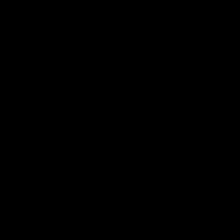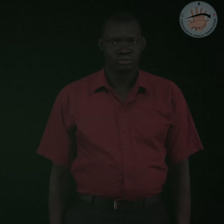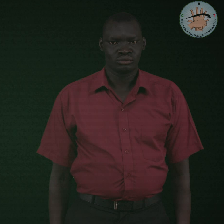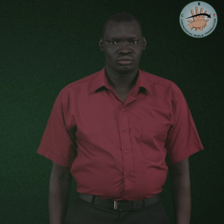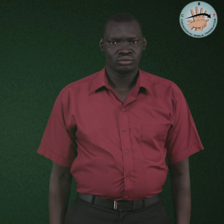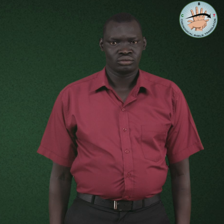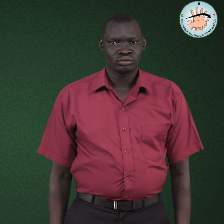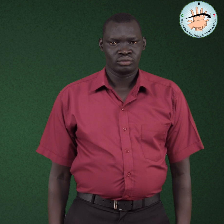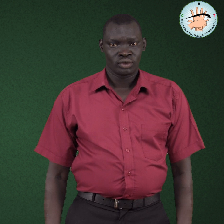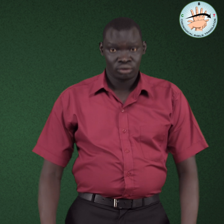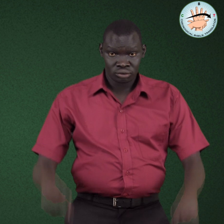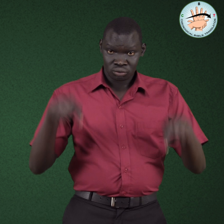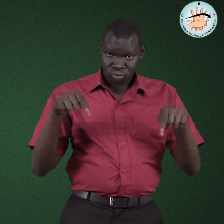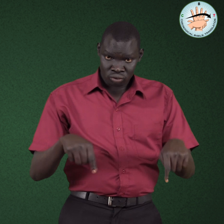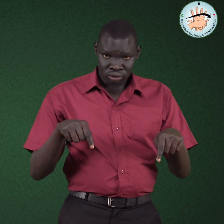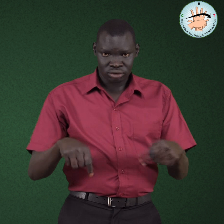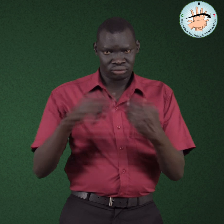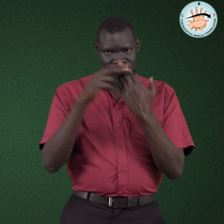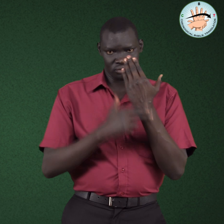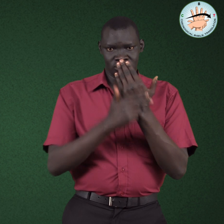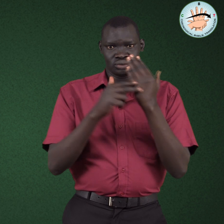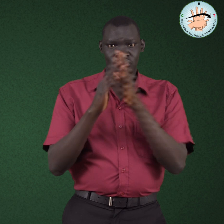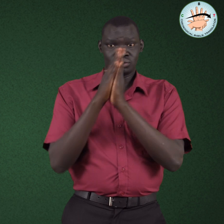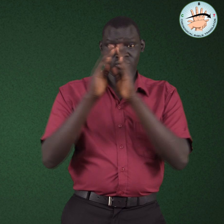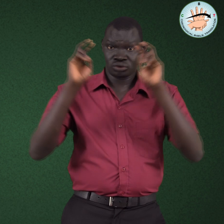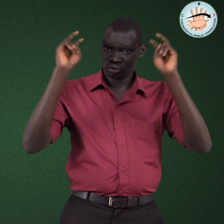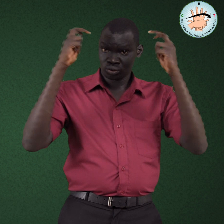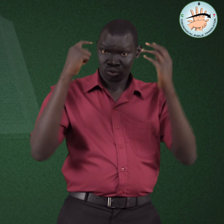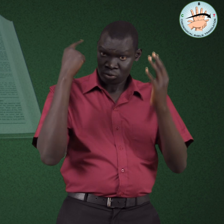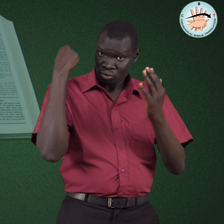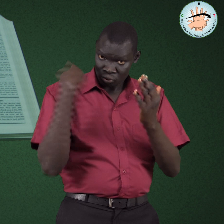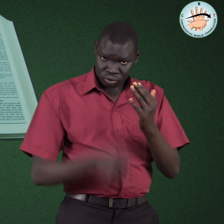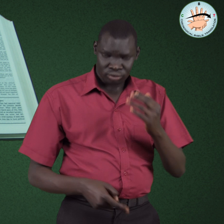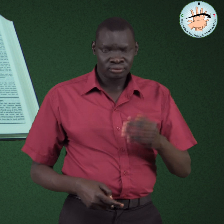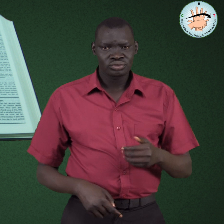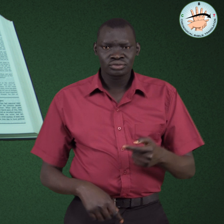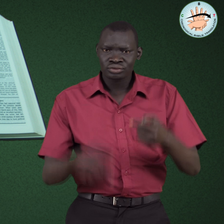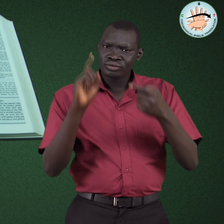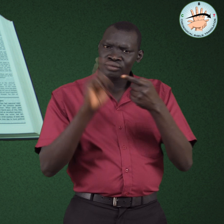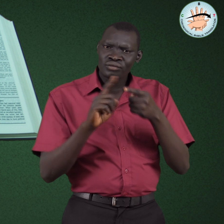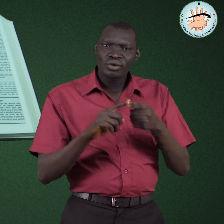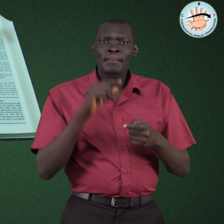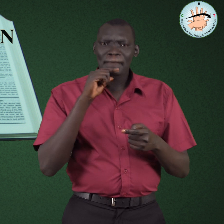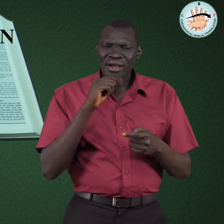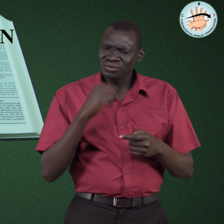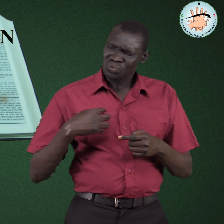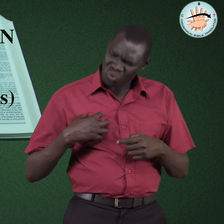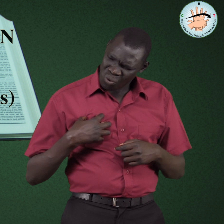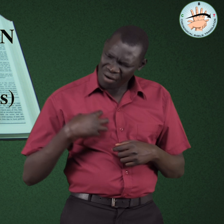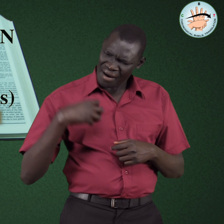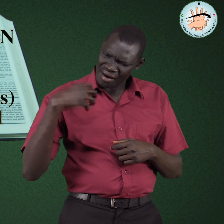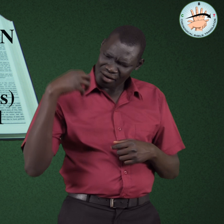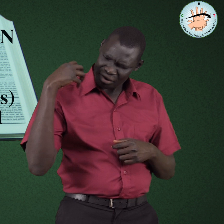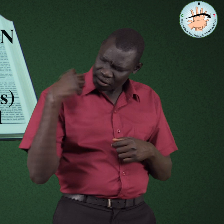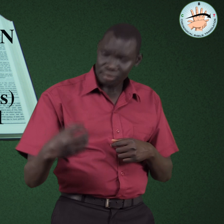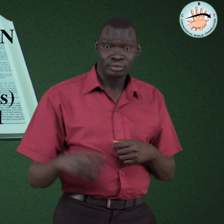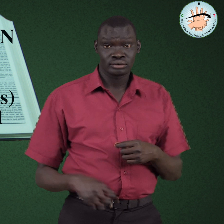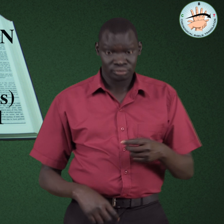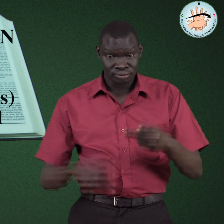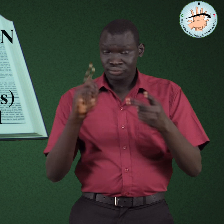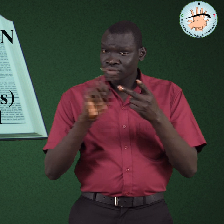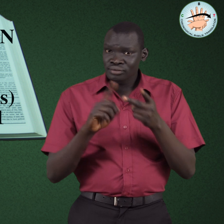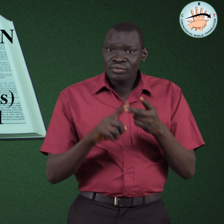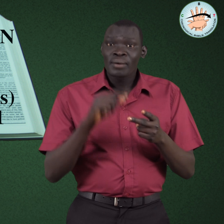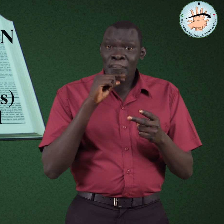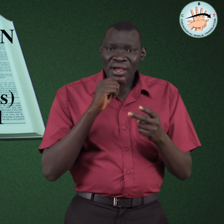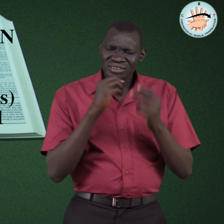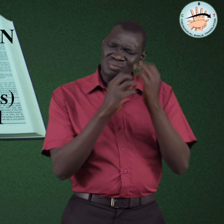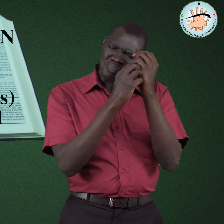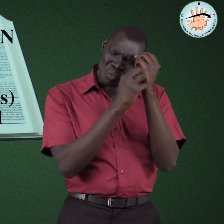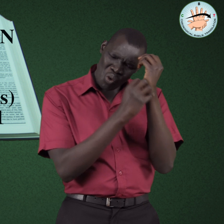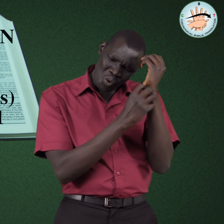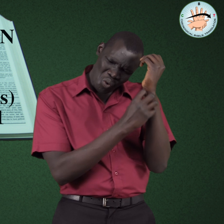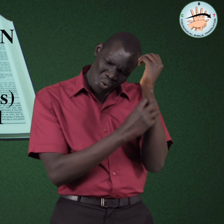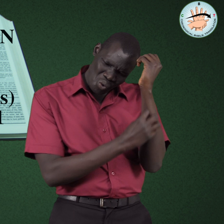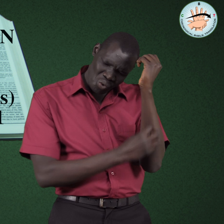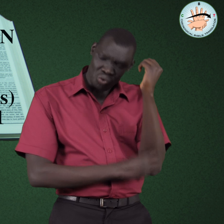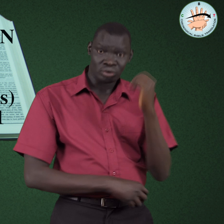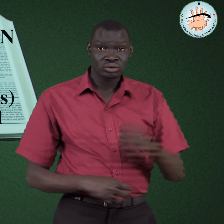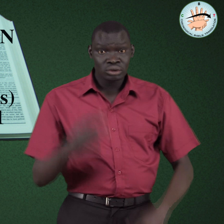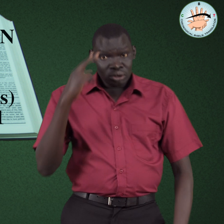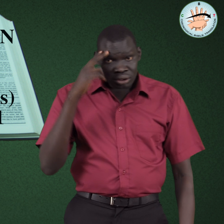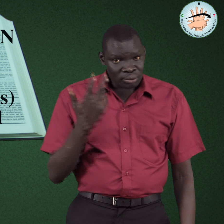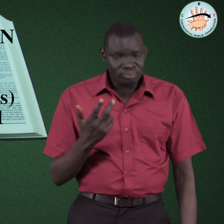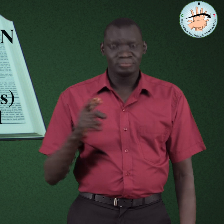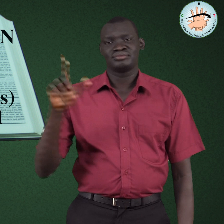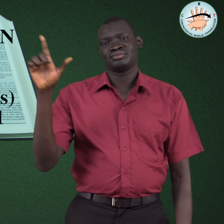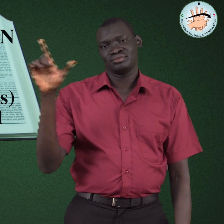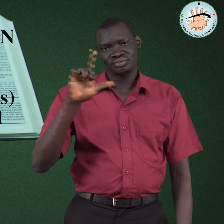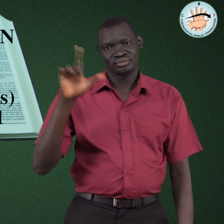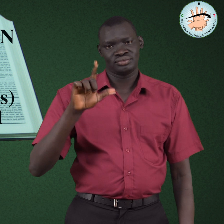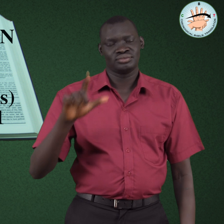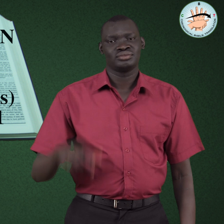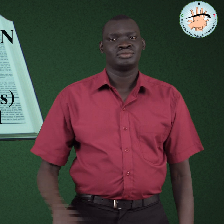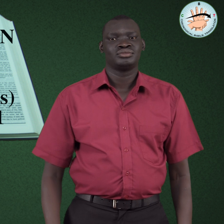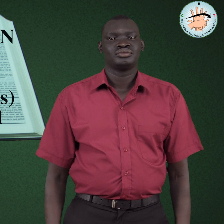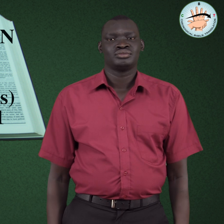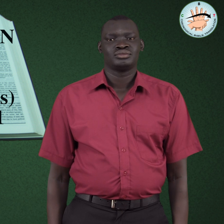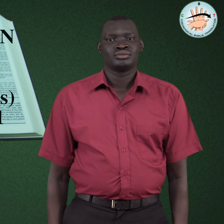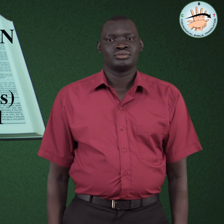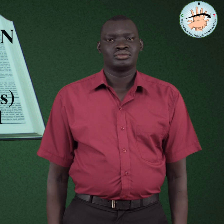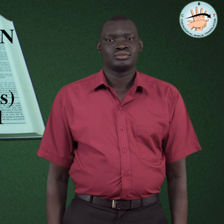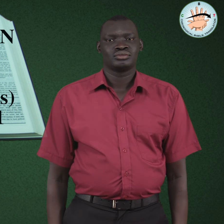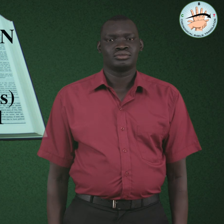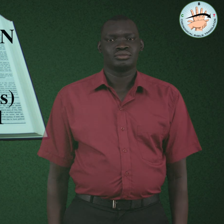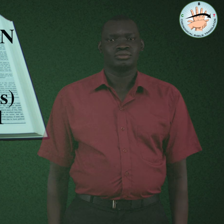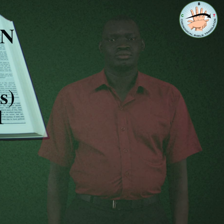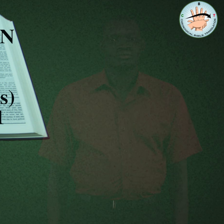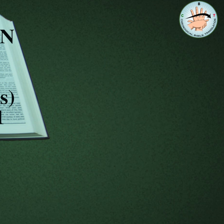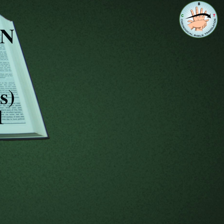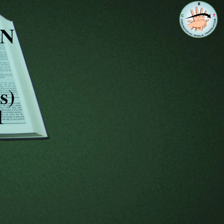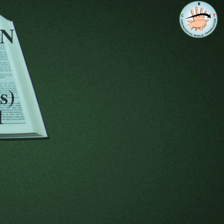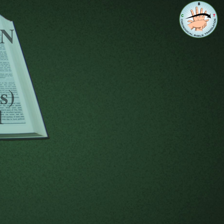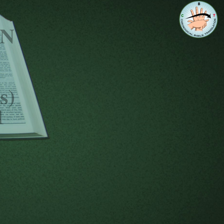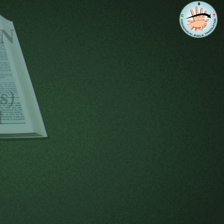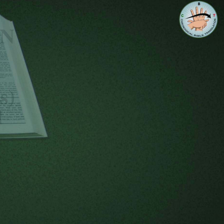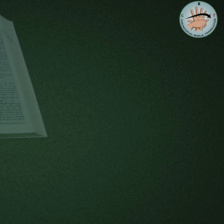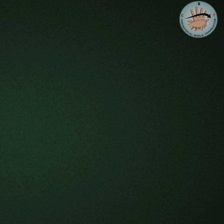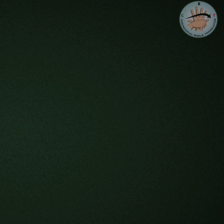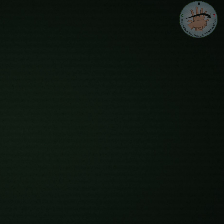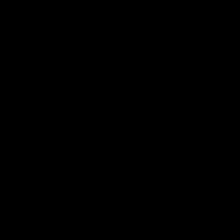The rich man and Lazarus